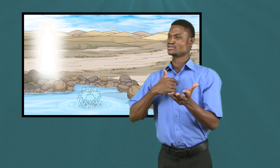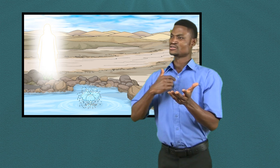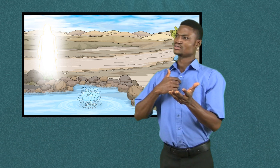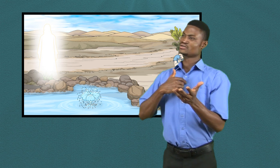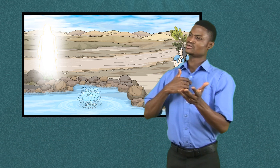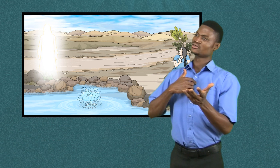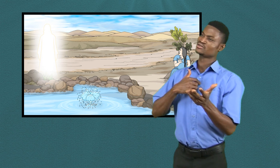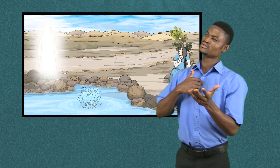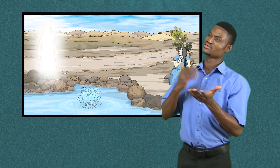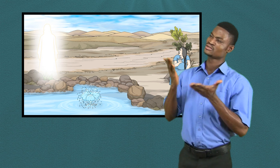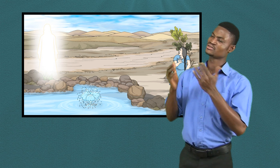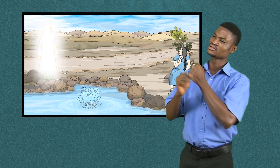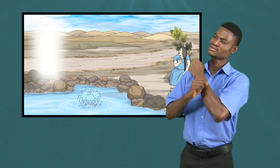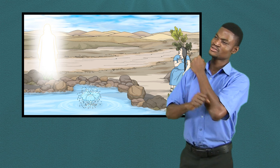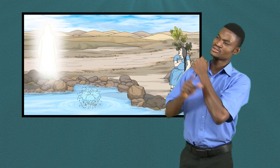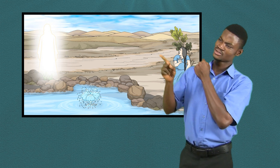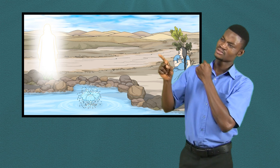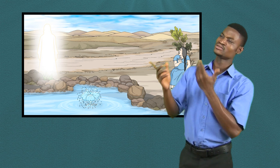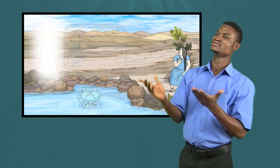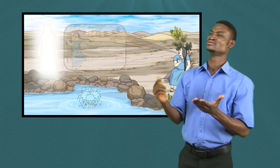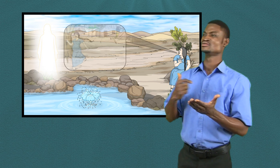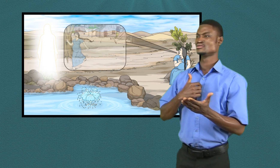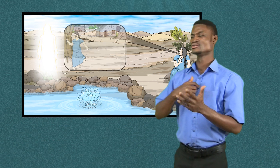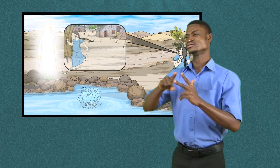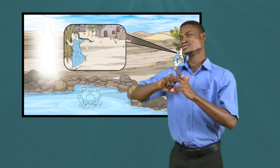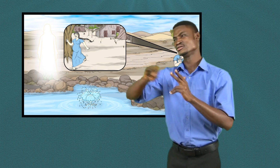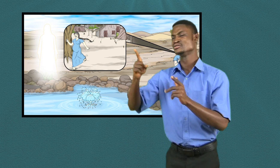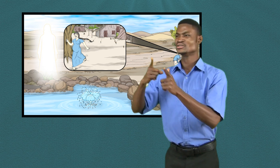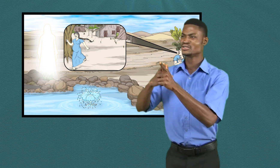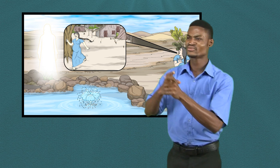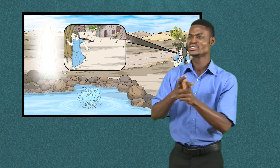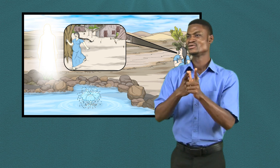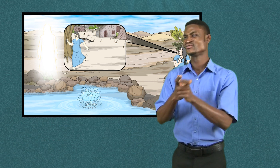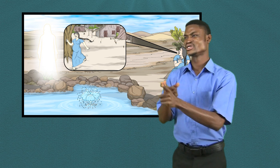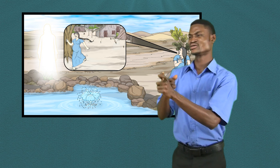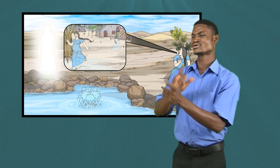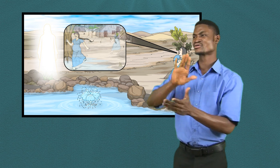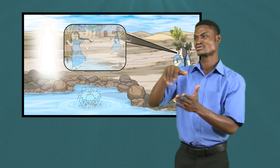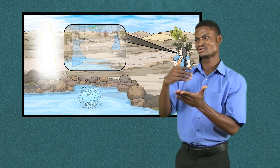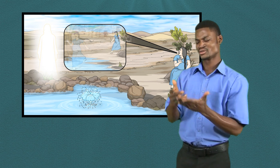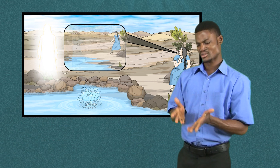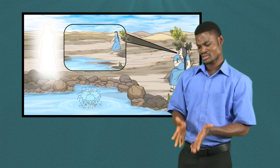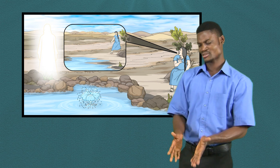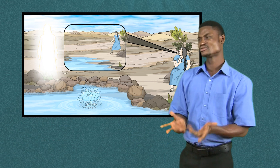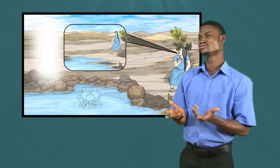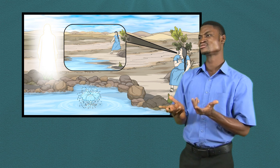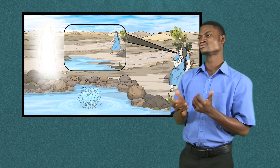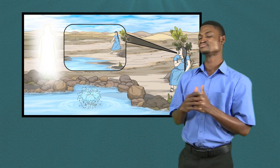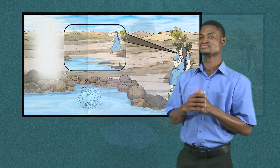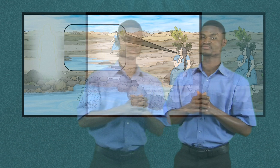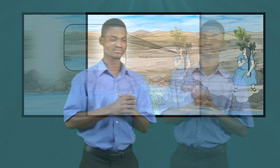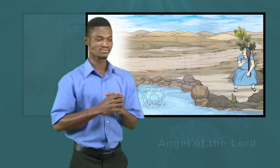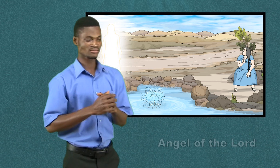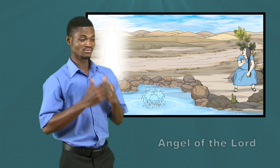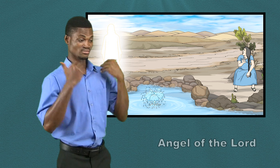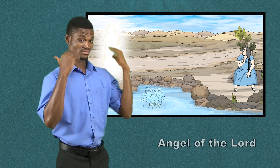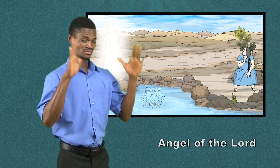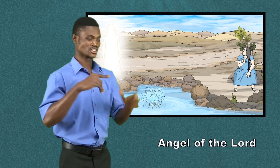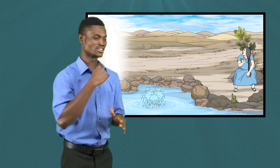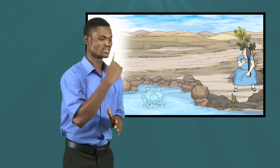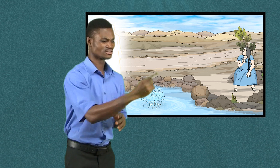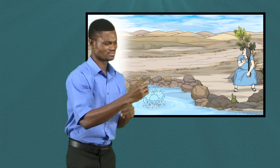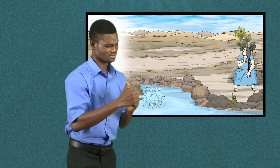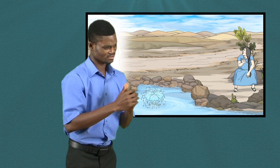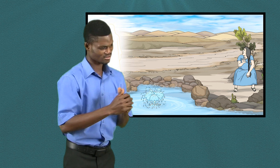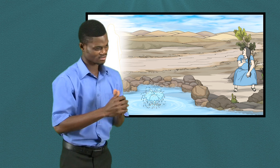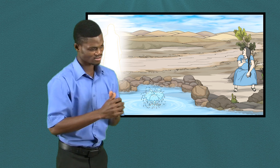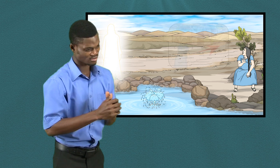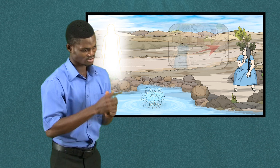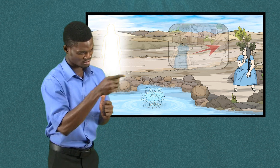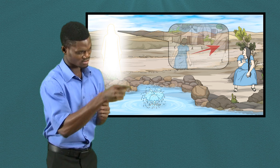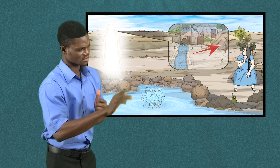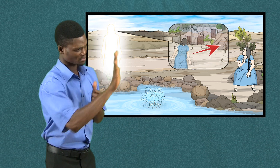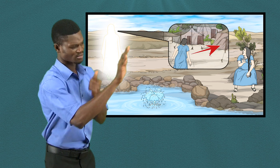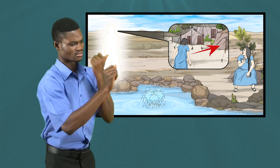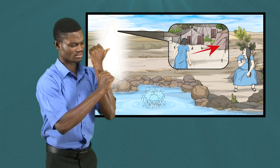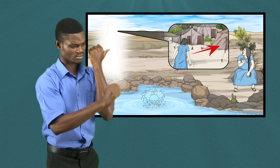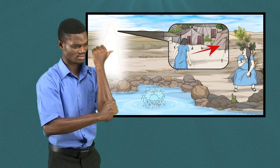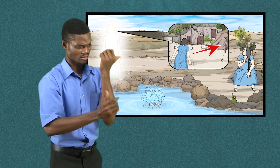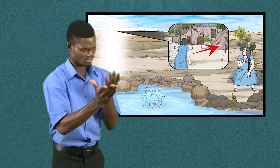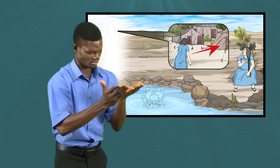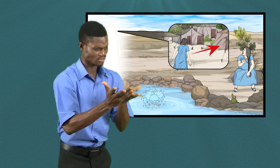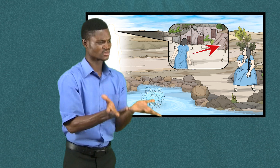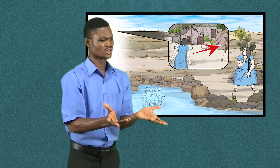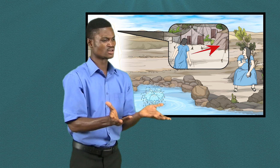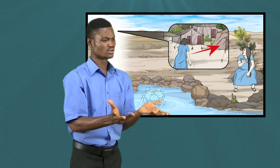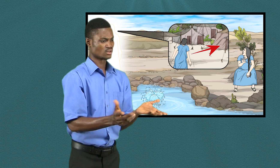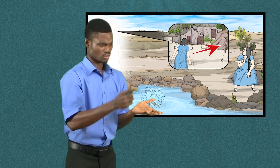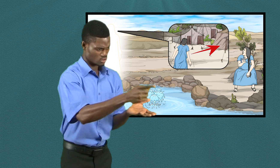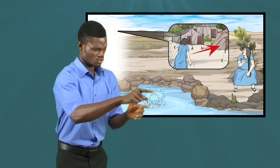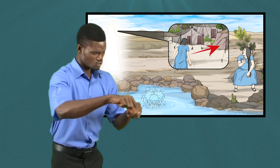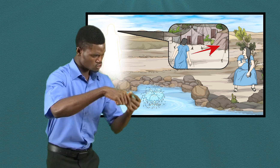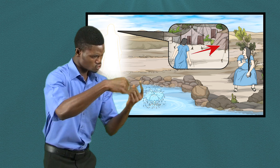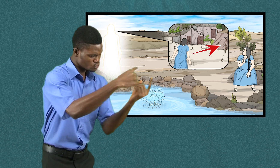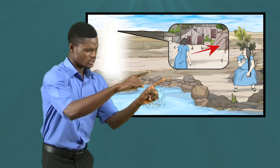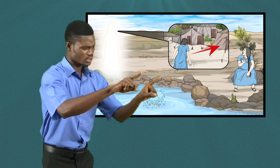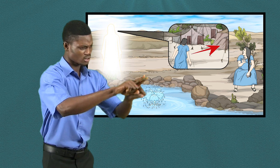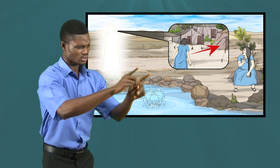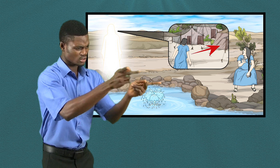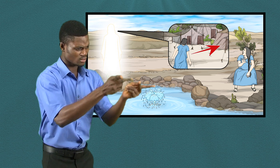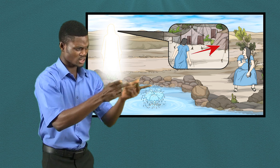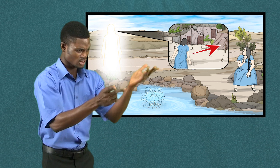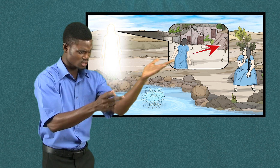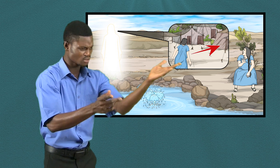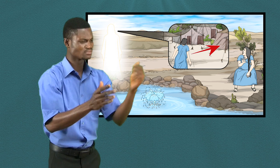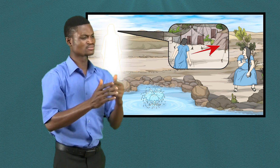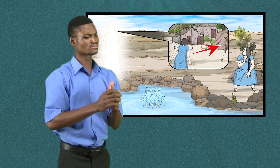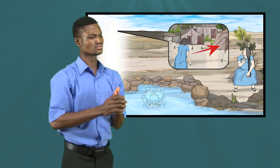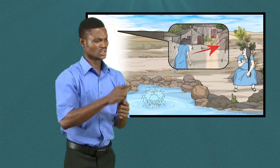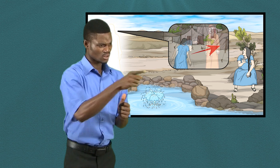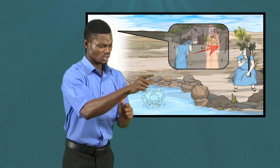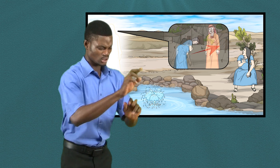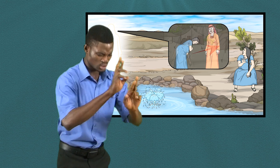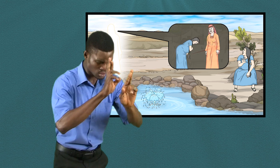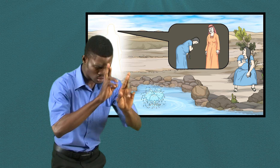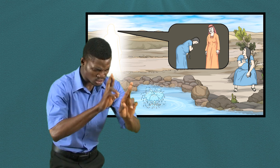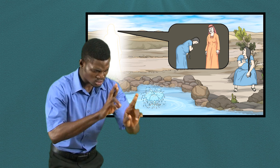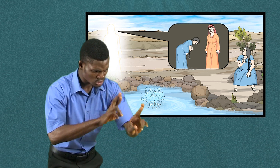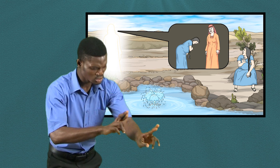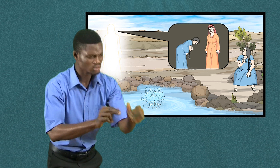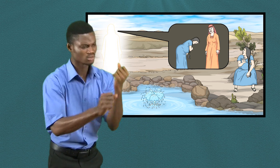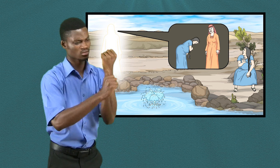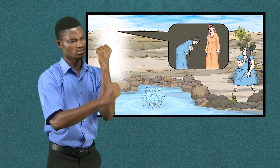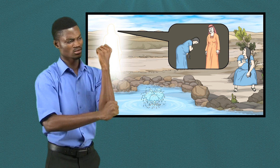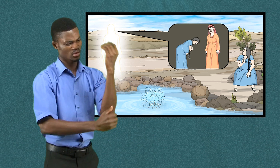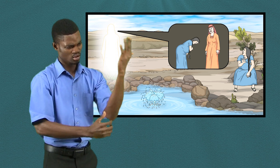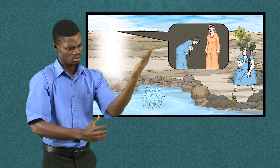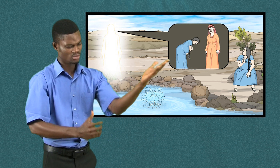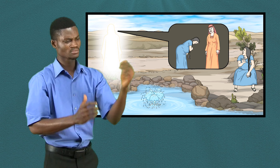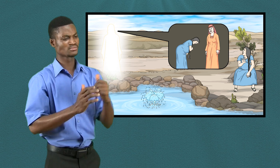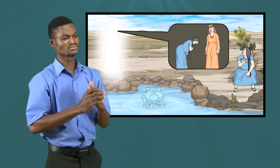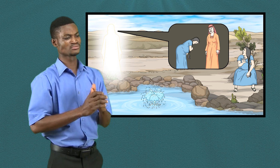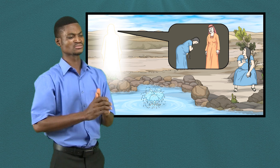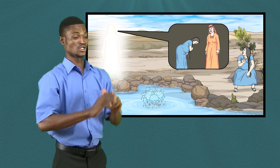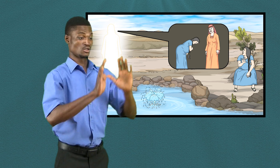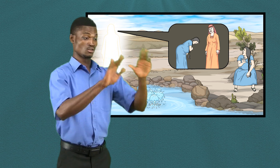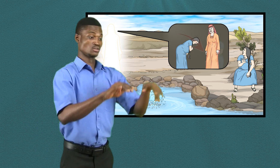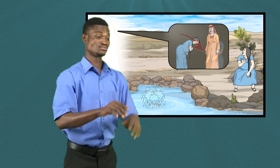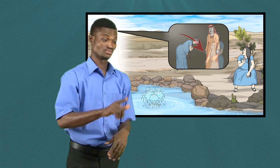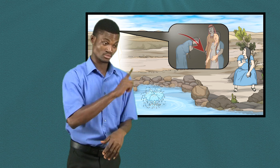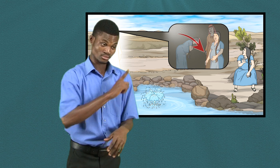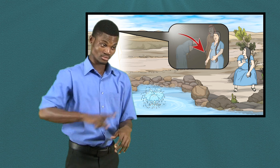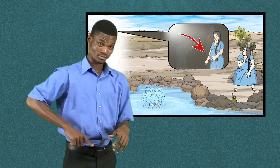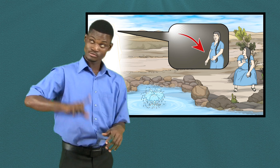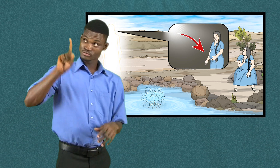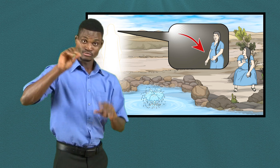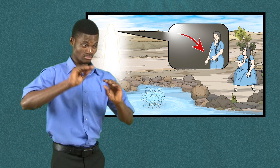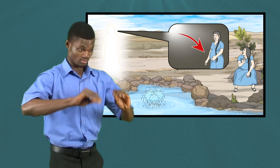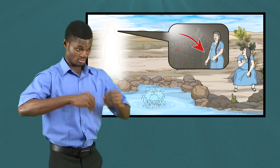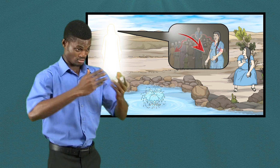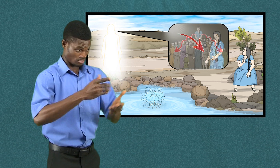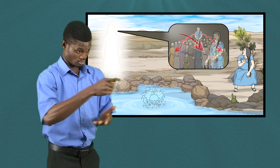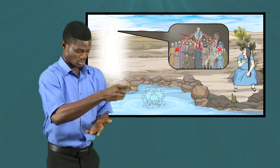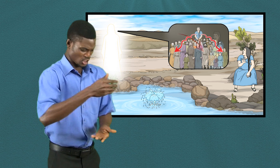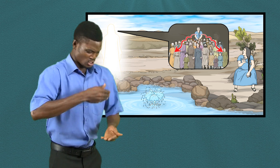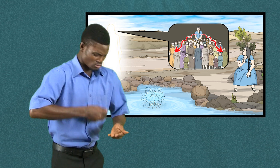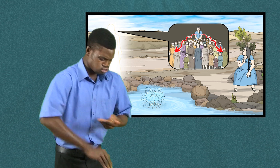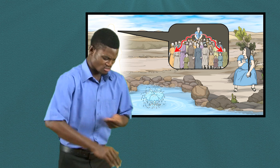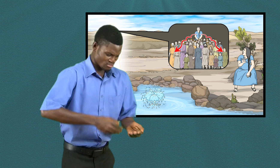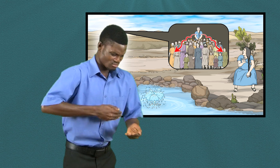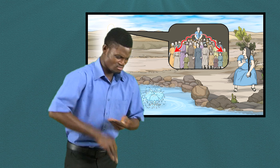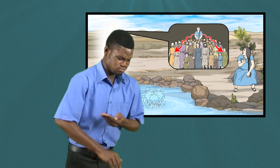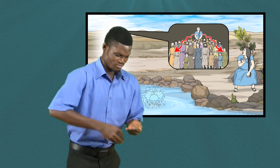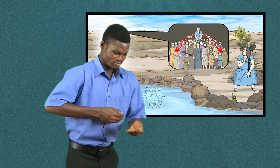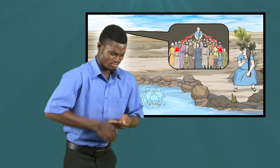“I am running away from my mistress Sarai,” she replied. So the angel of the LORD told her, “Return to your mistress and submit to her authority.”